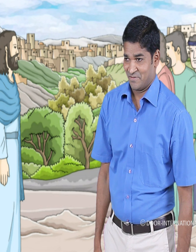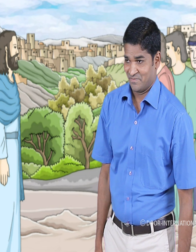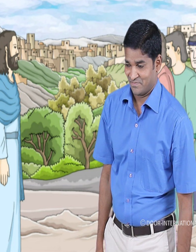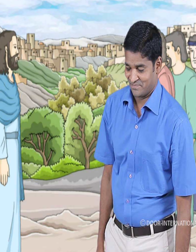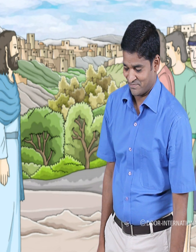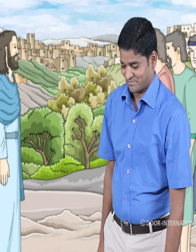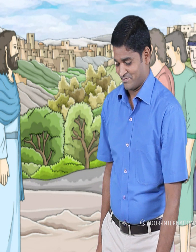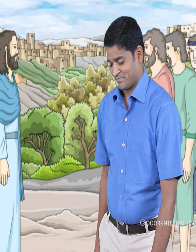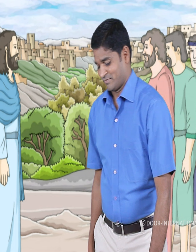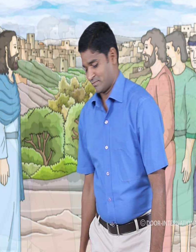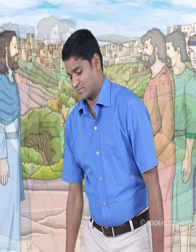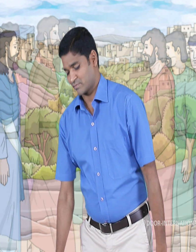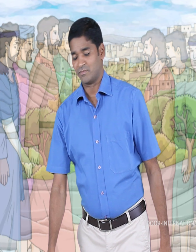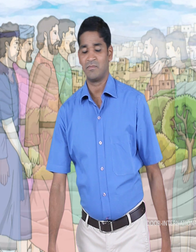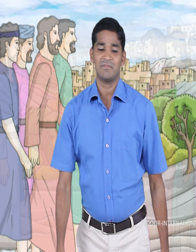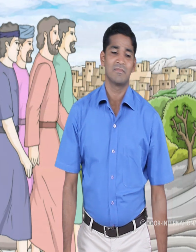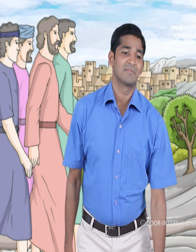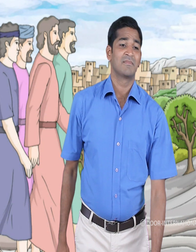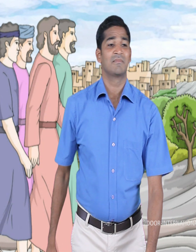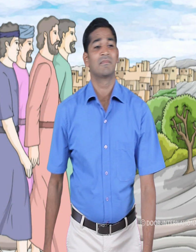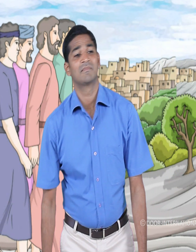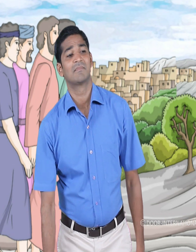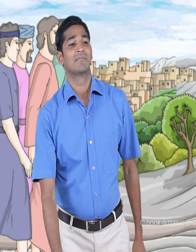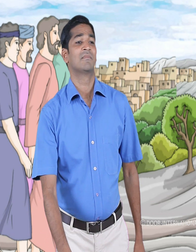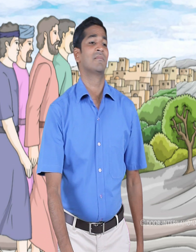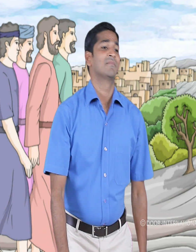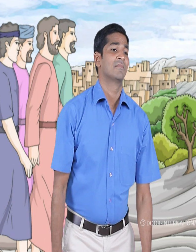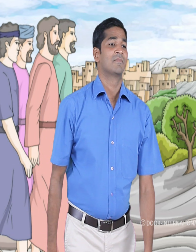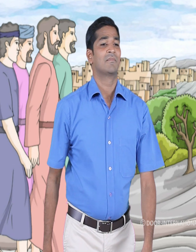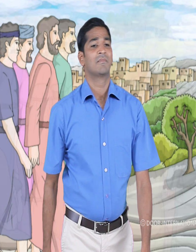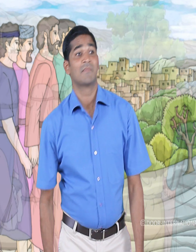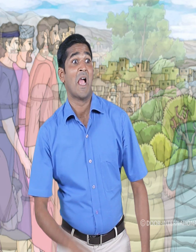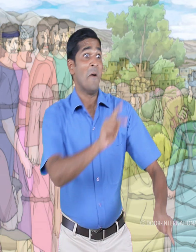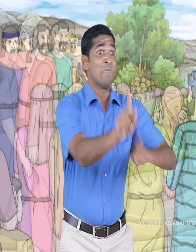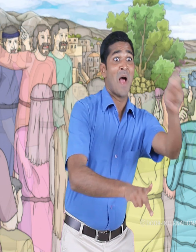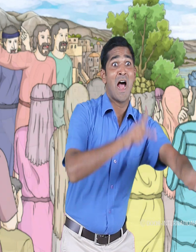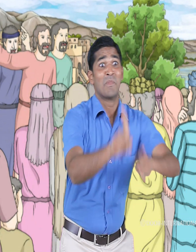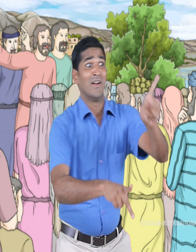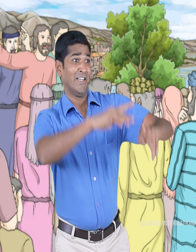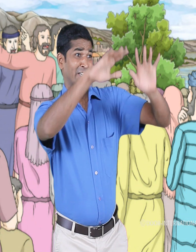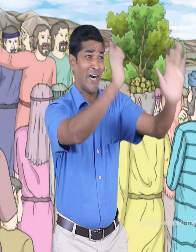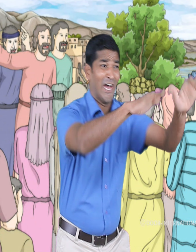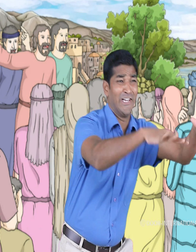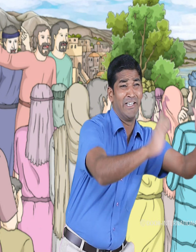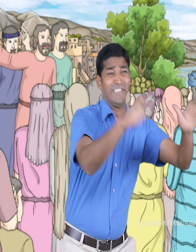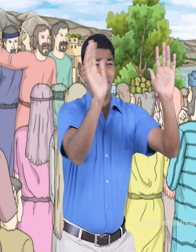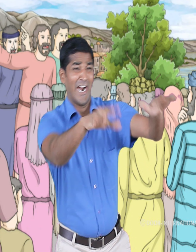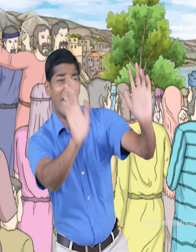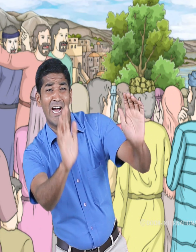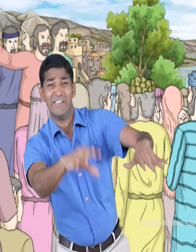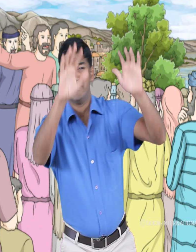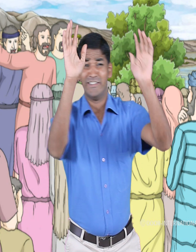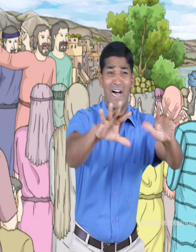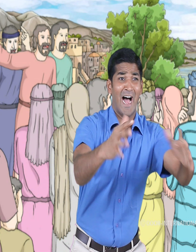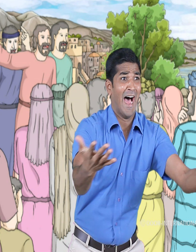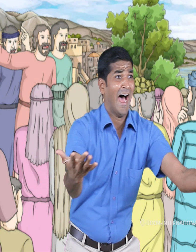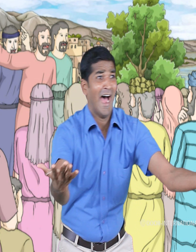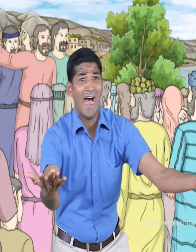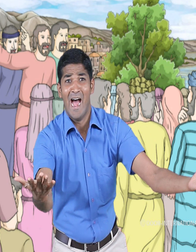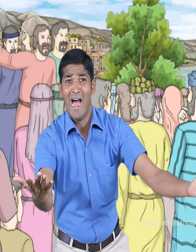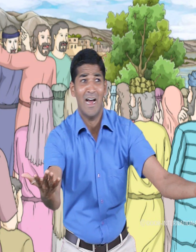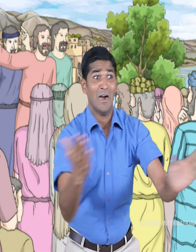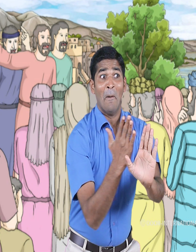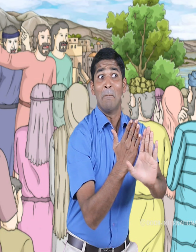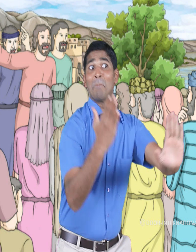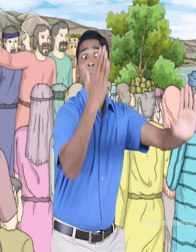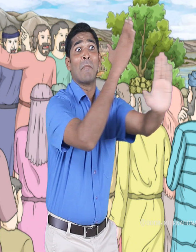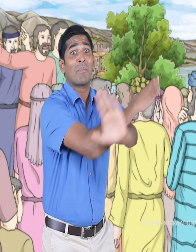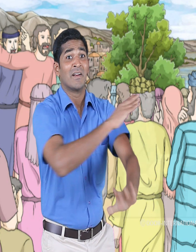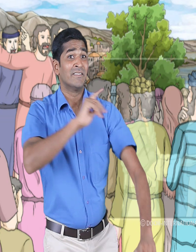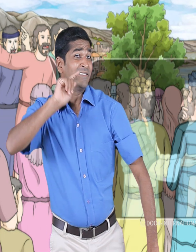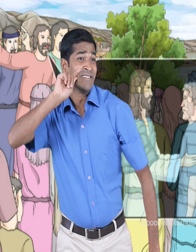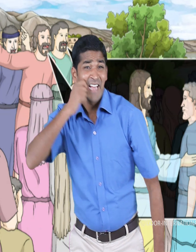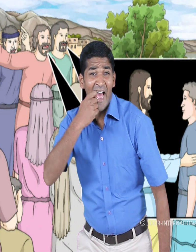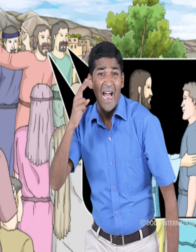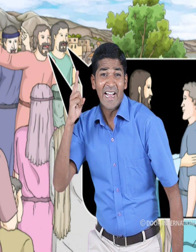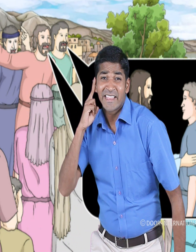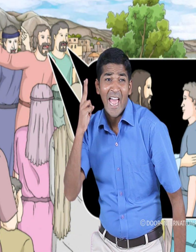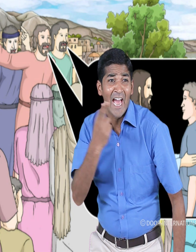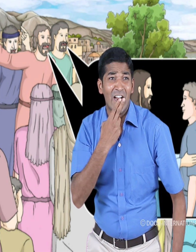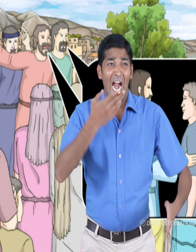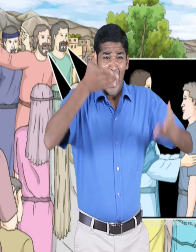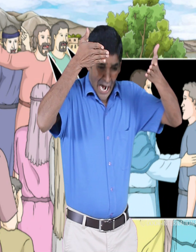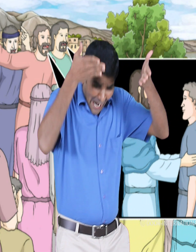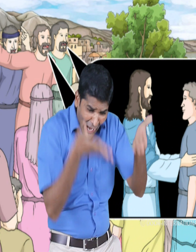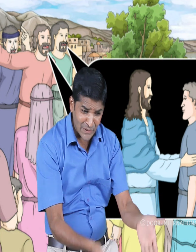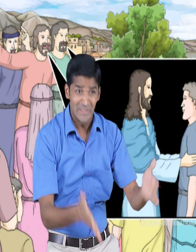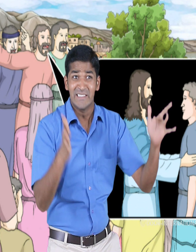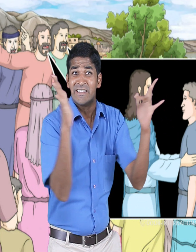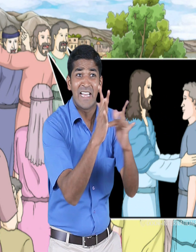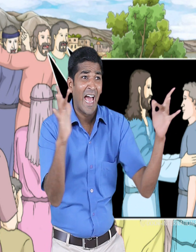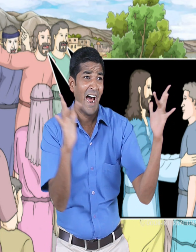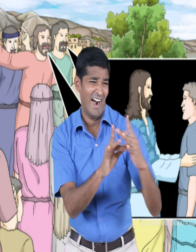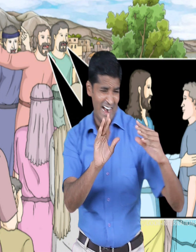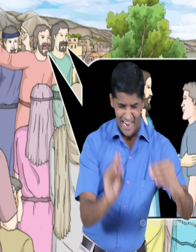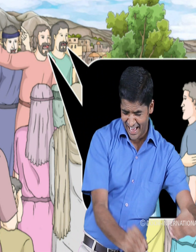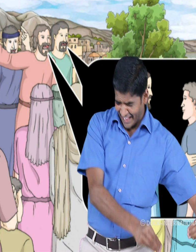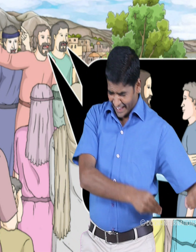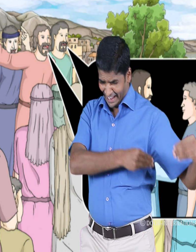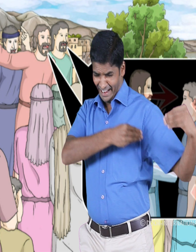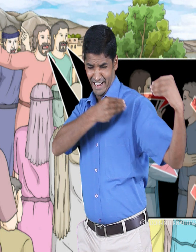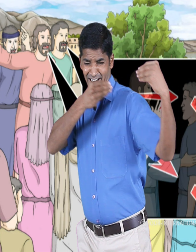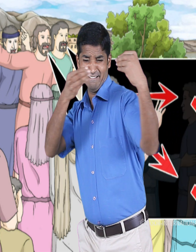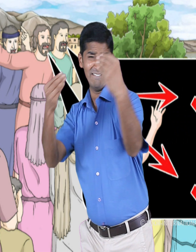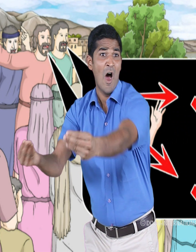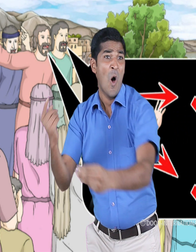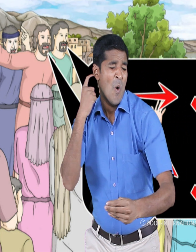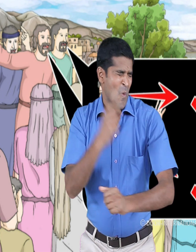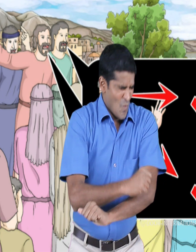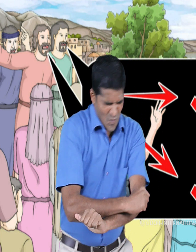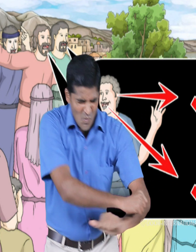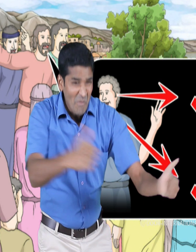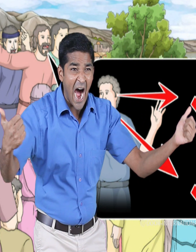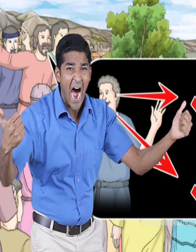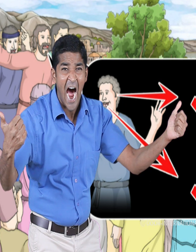But the more He ordered them, the more widely they proclaimed it. The people were utterly astonished and said, “He has done all things well!